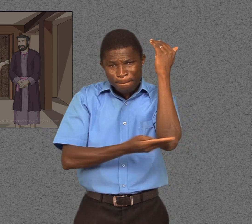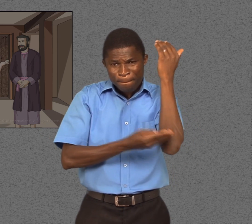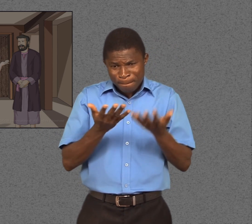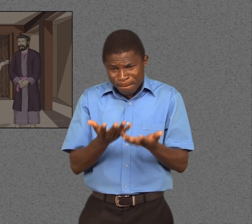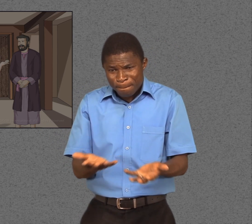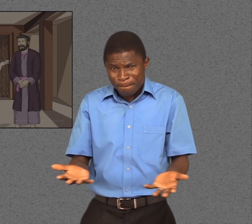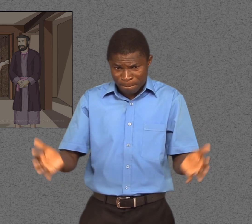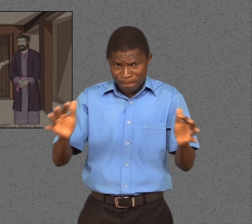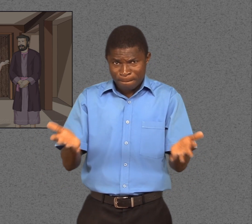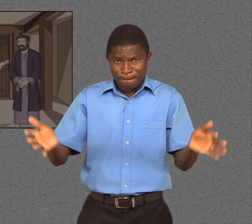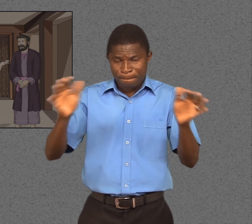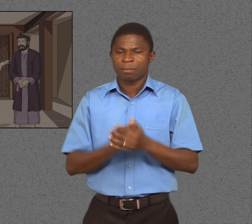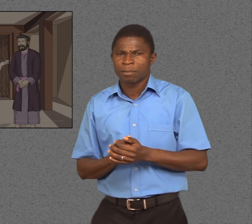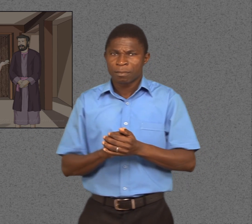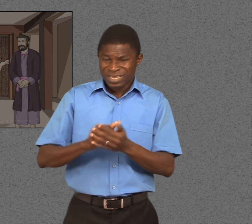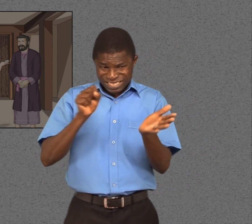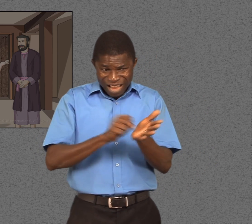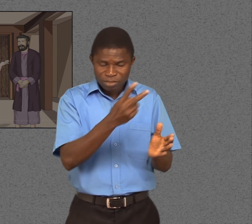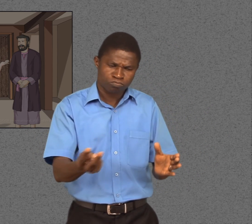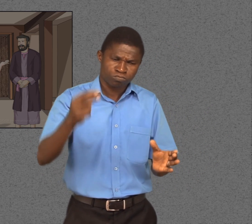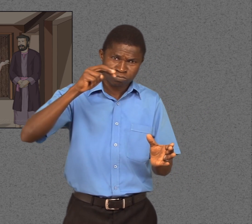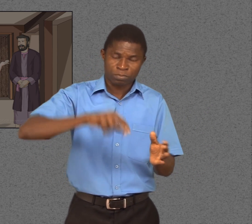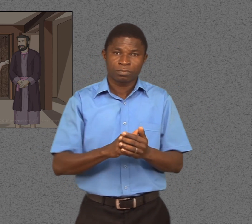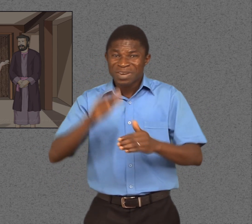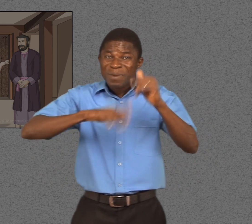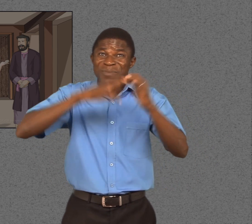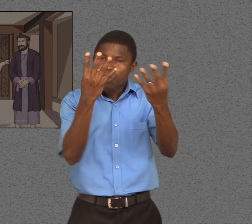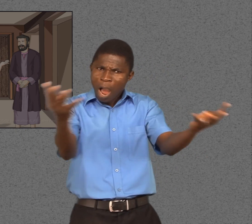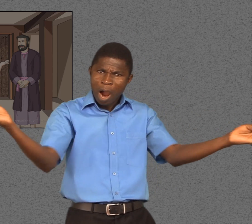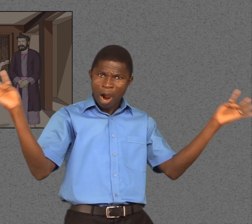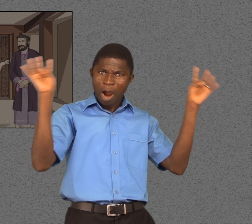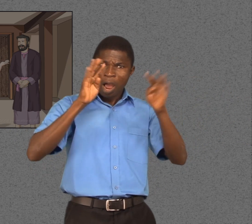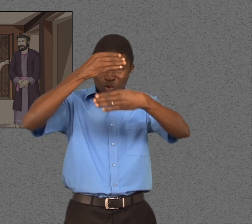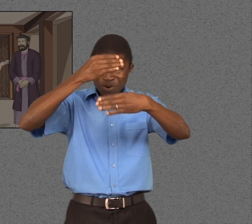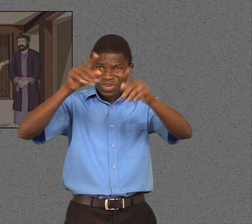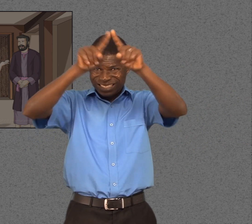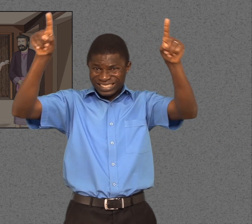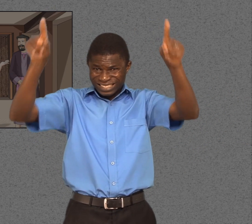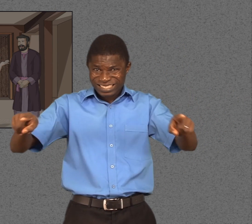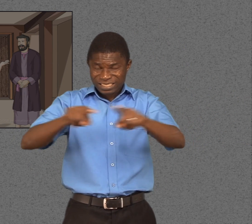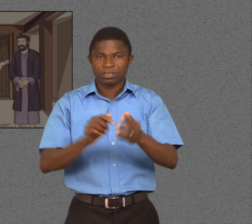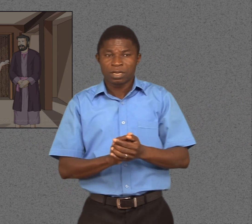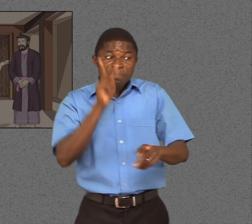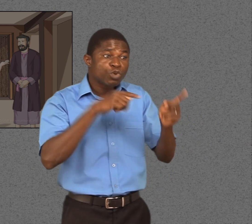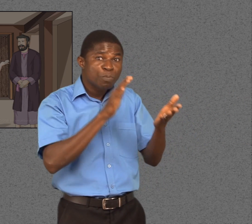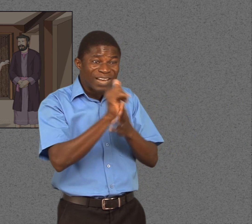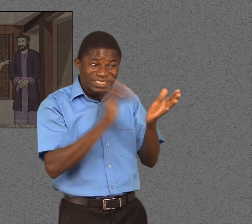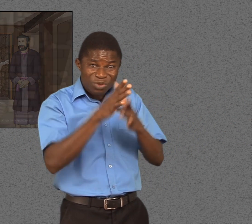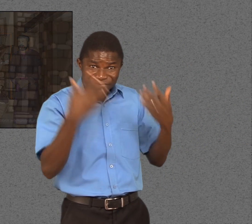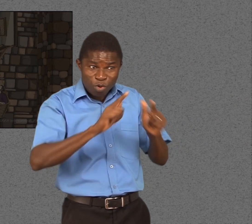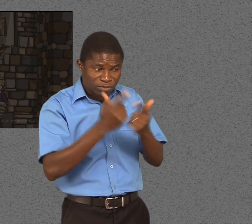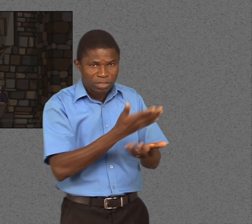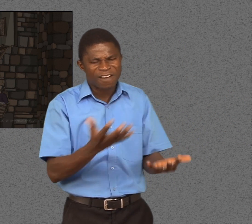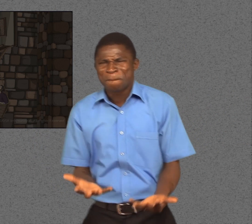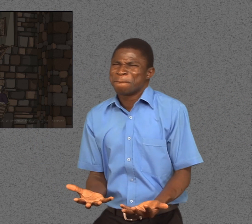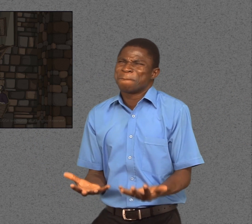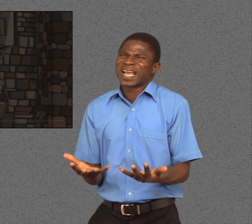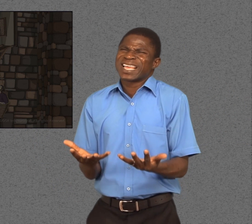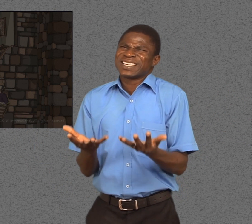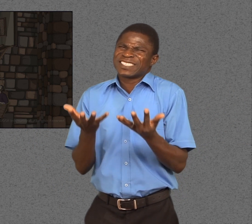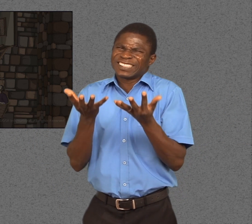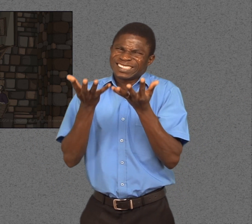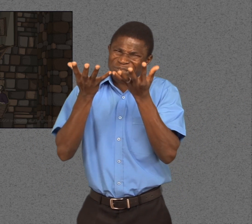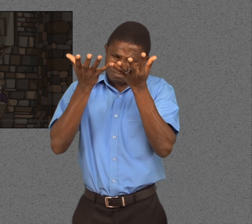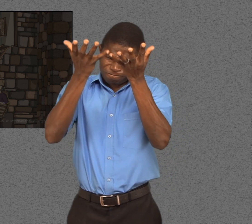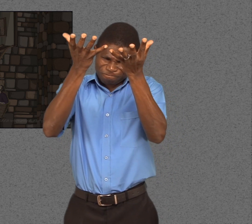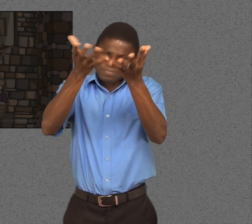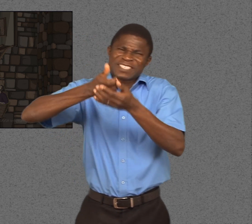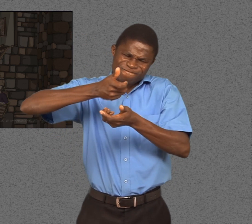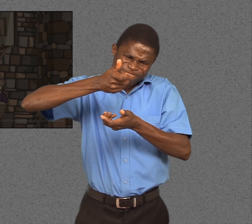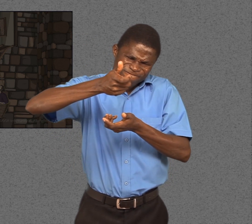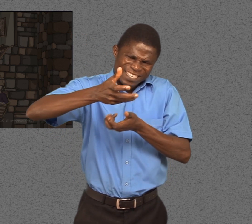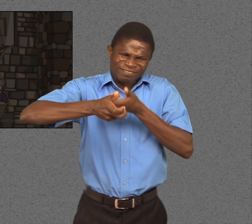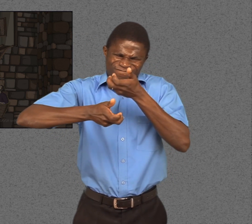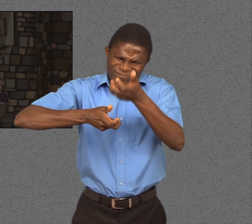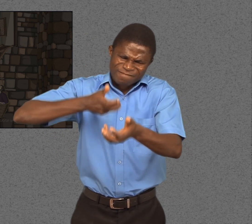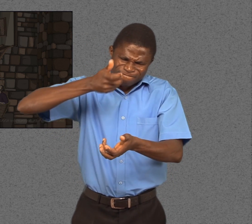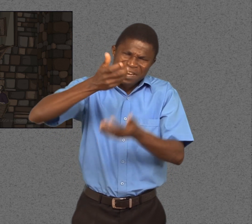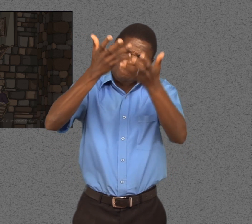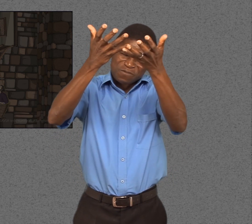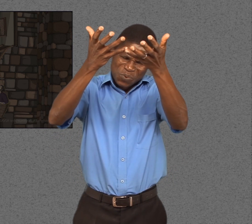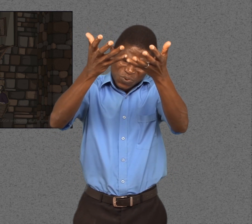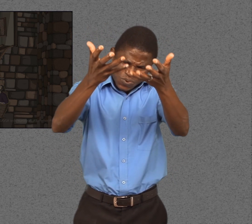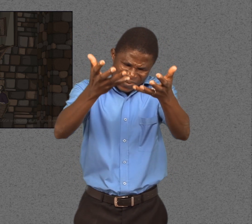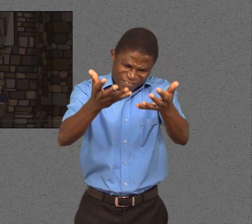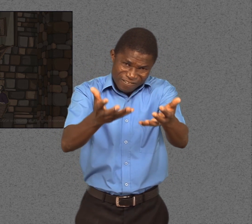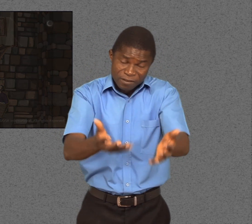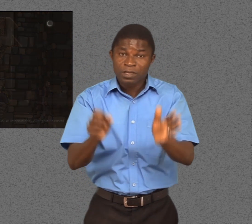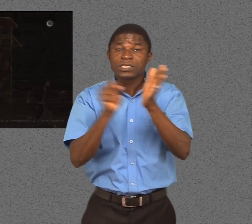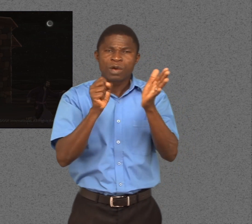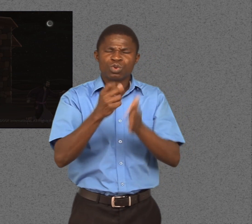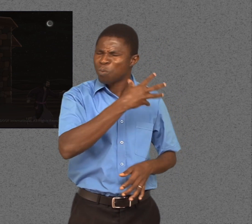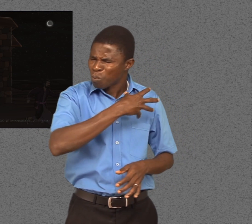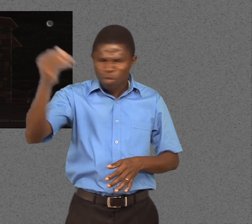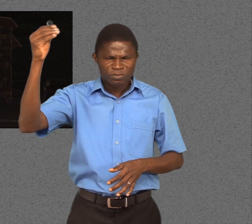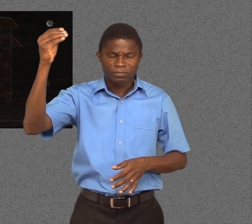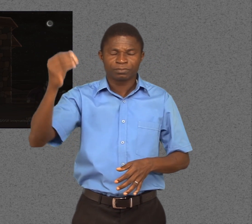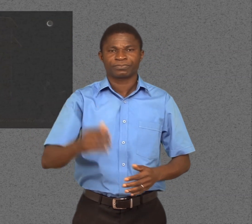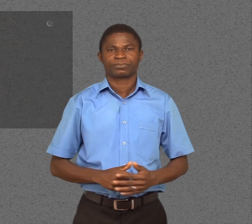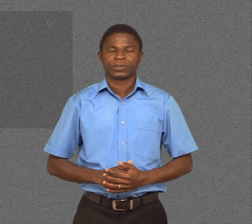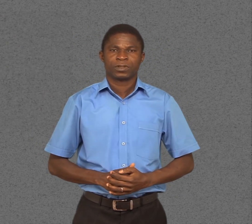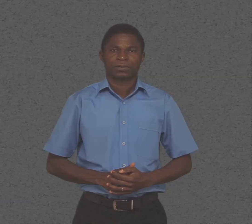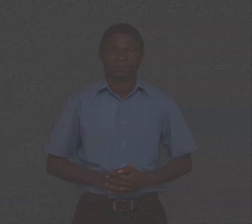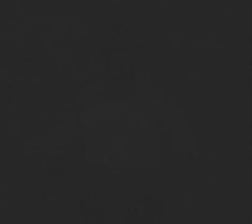One night, however, his disciples took him and lowered him in a basket through a window in the wall.